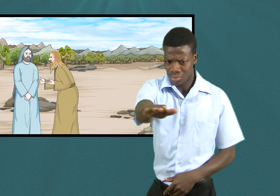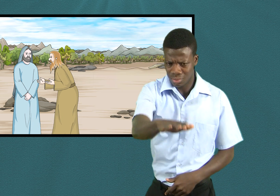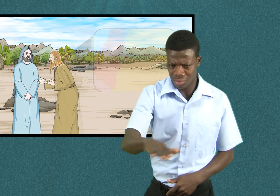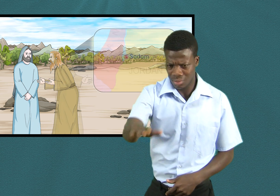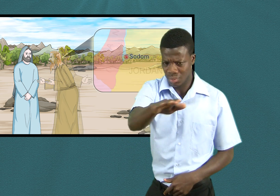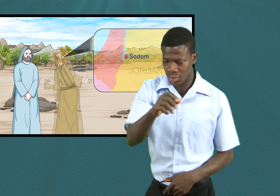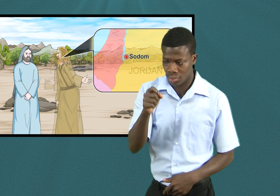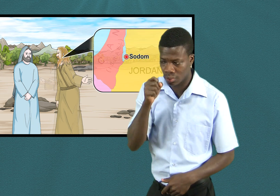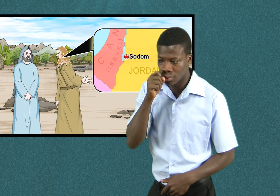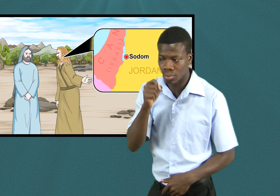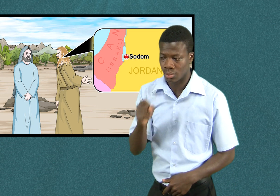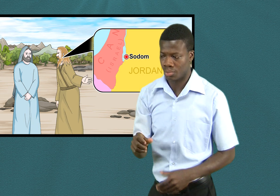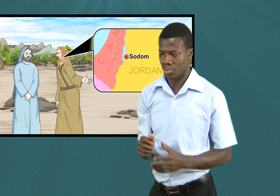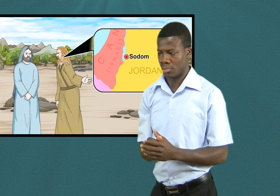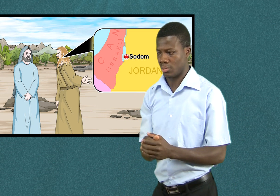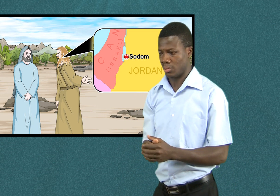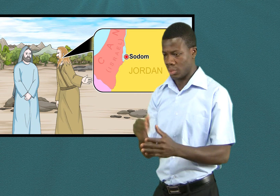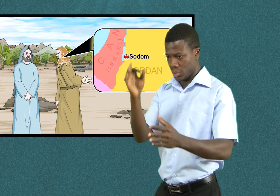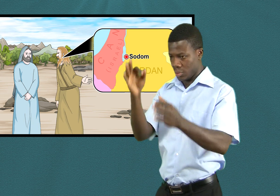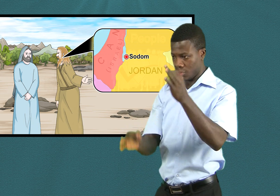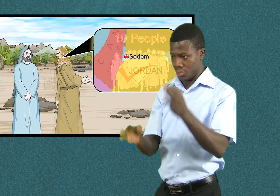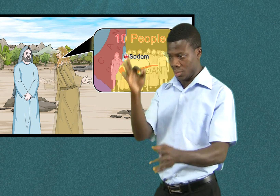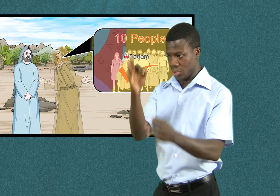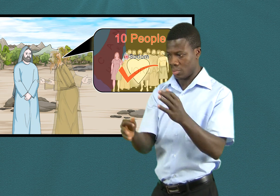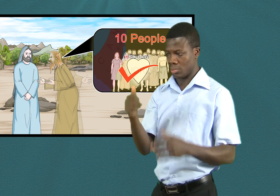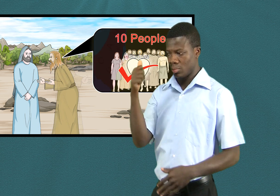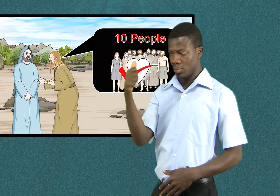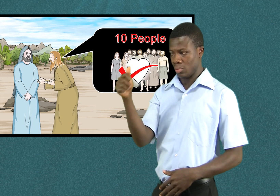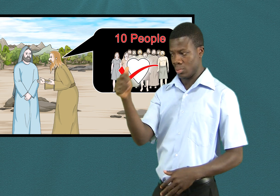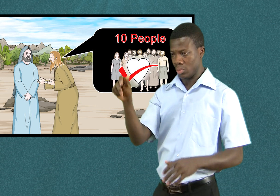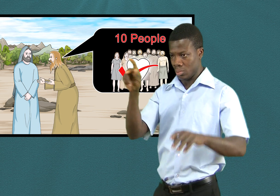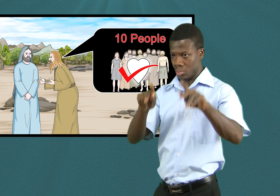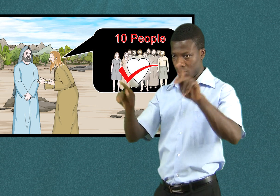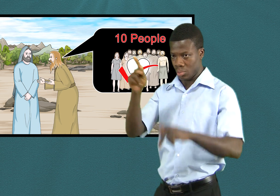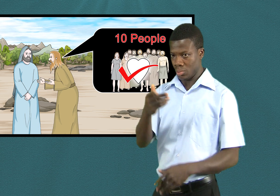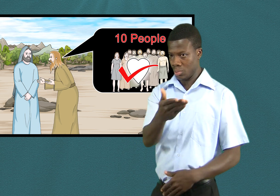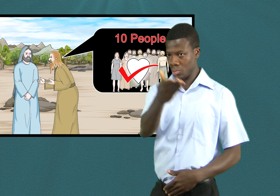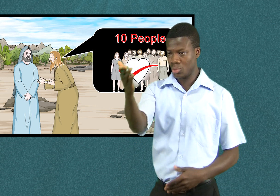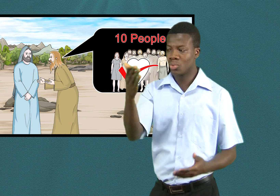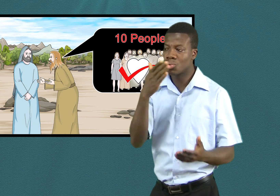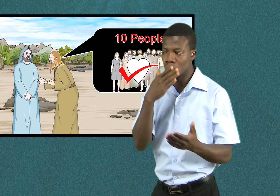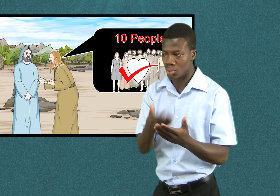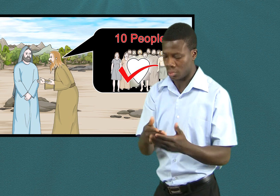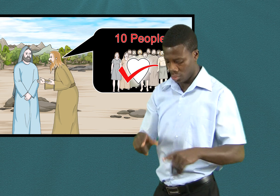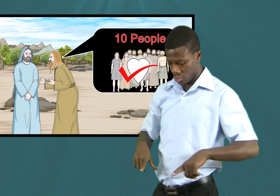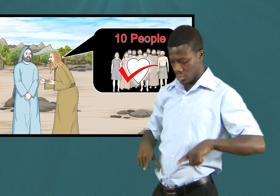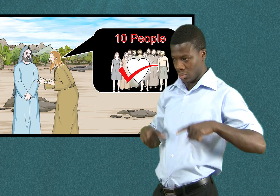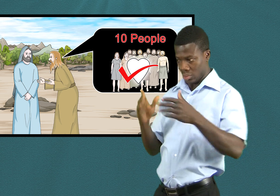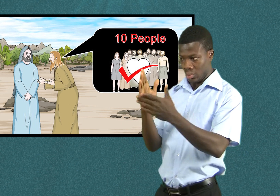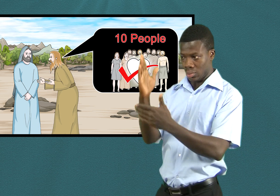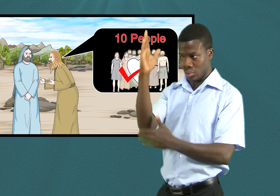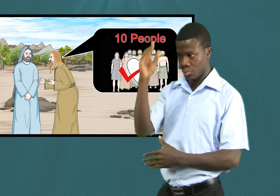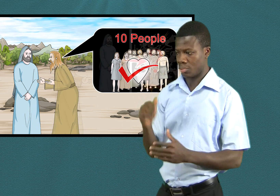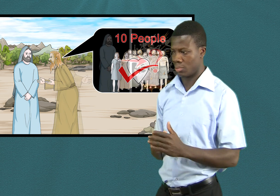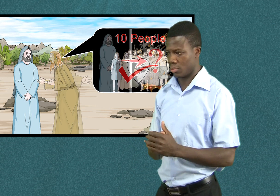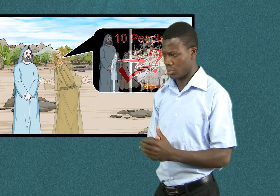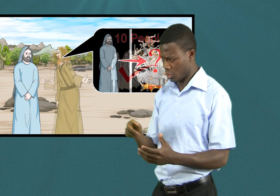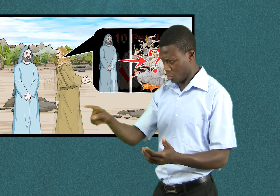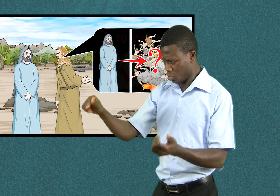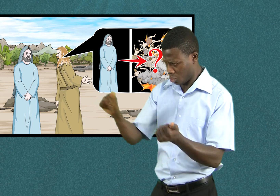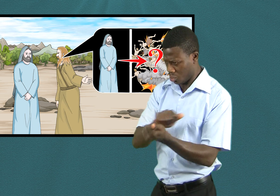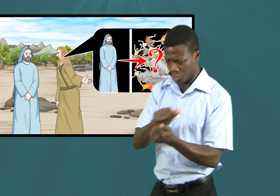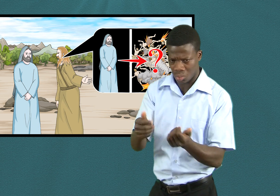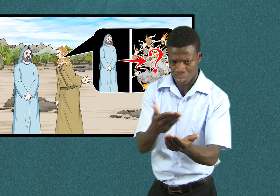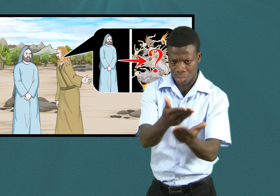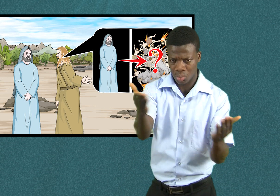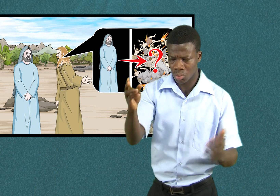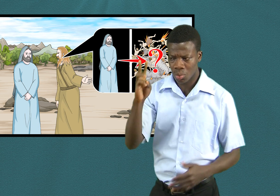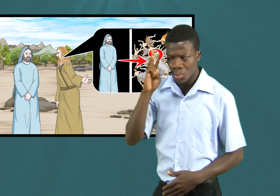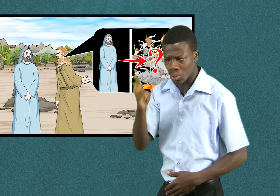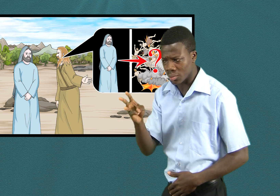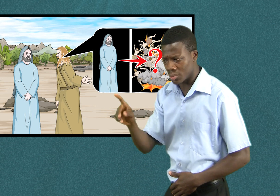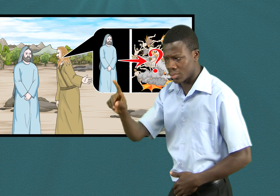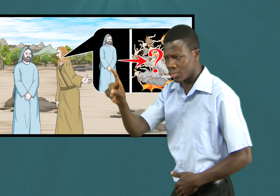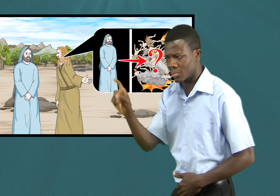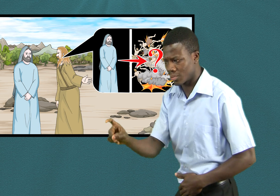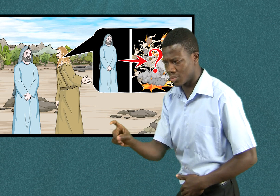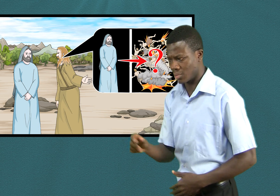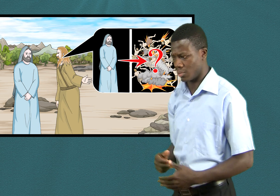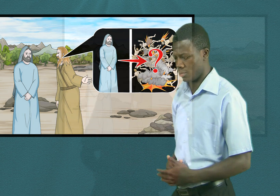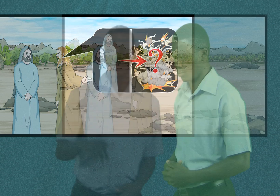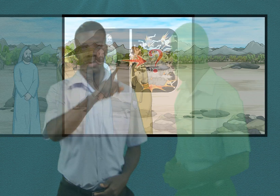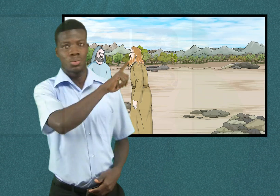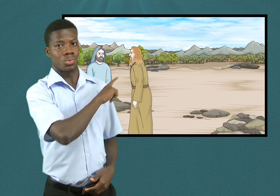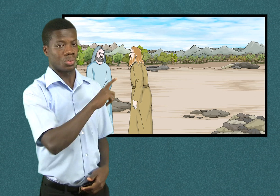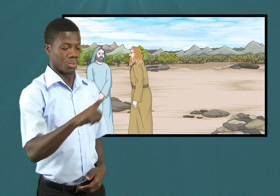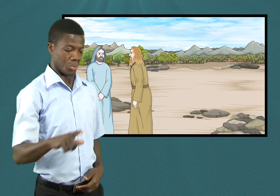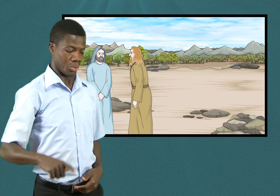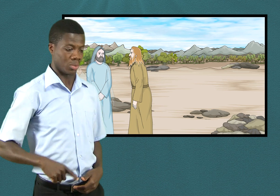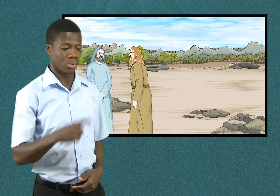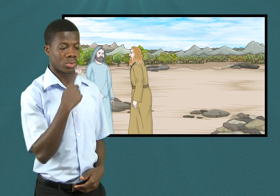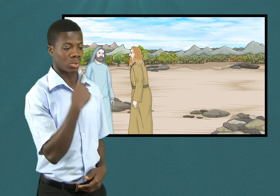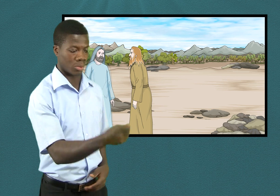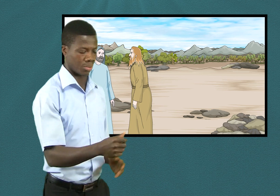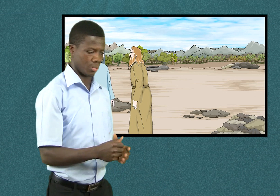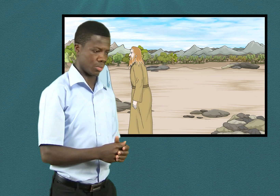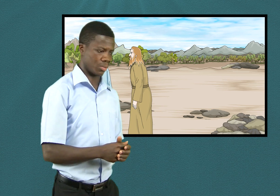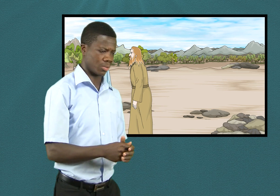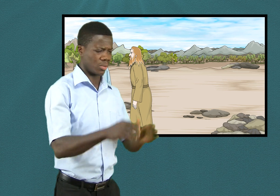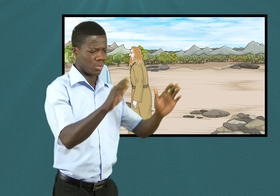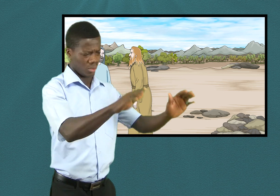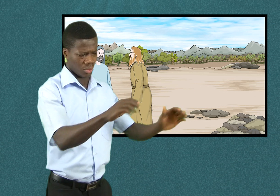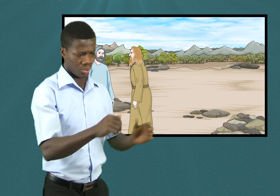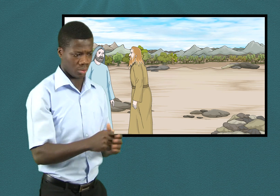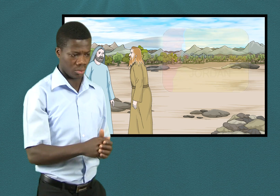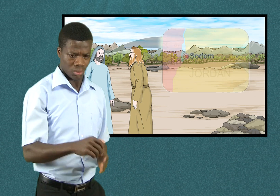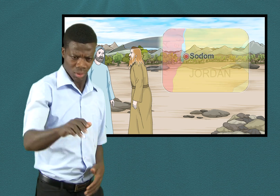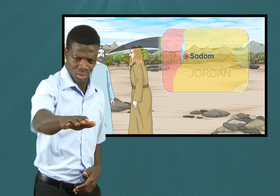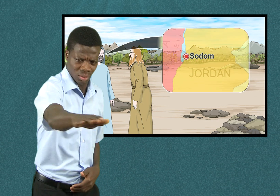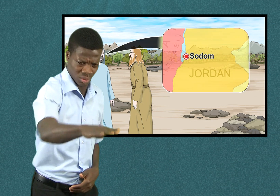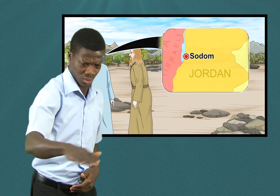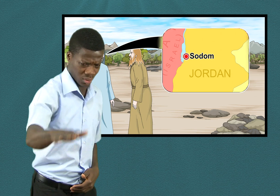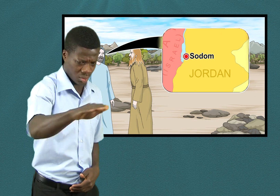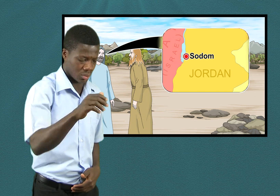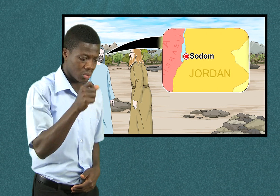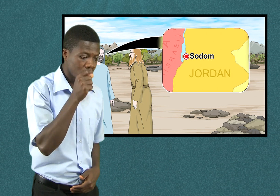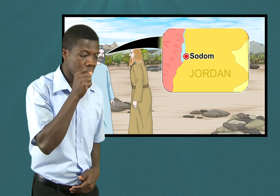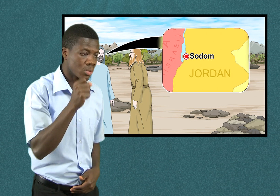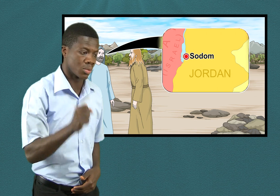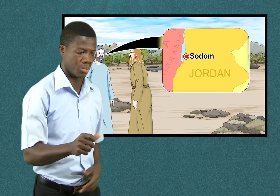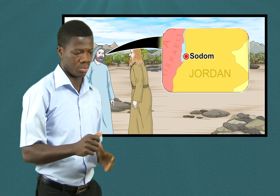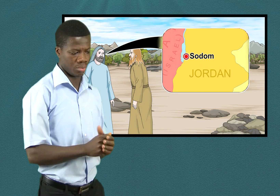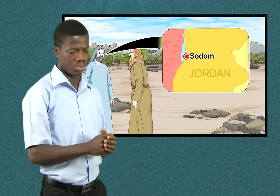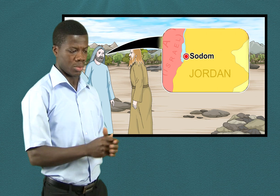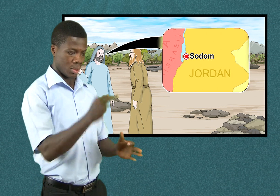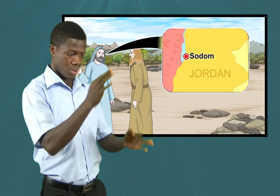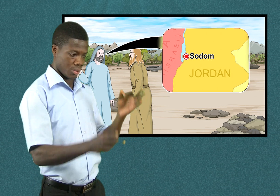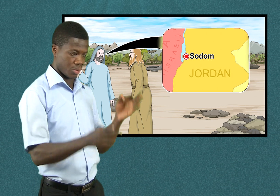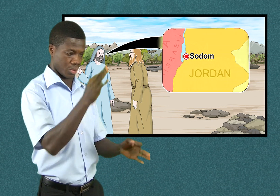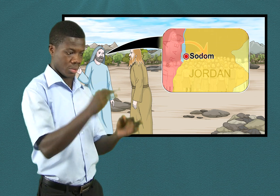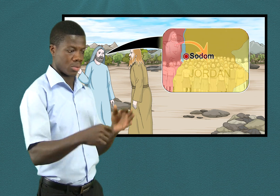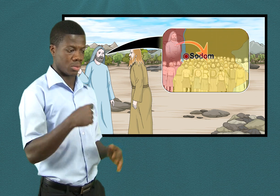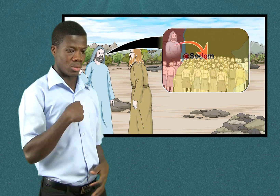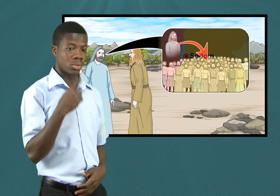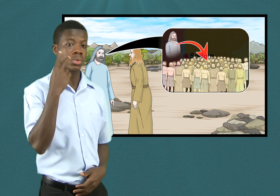Suppose ten are found there?”